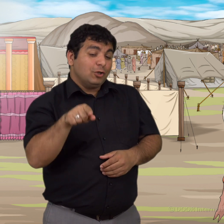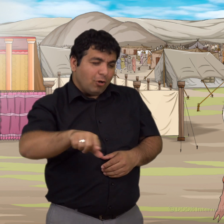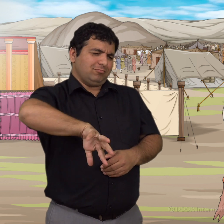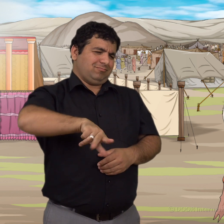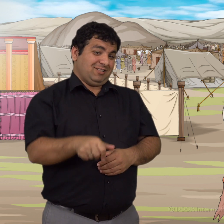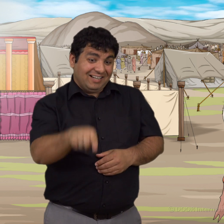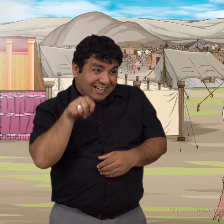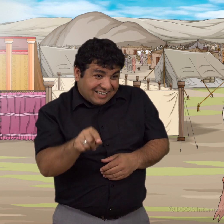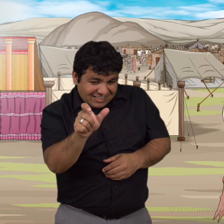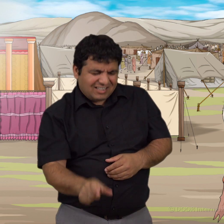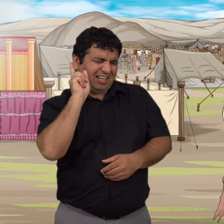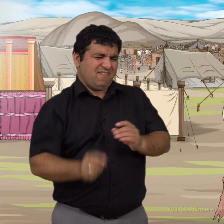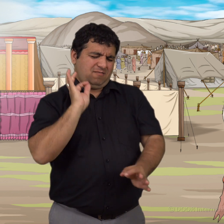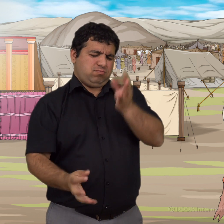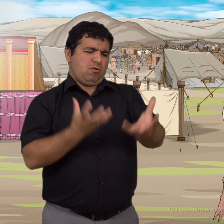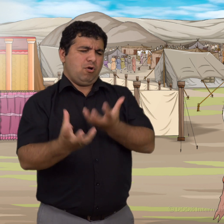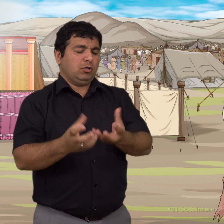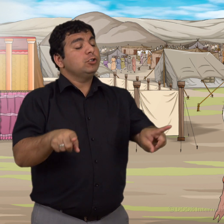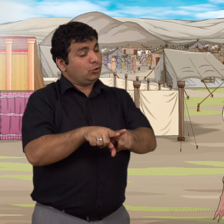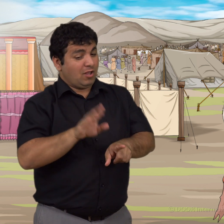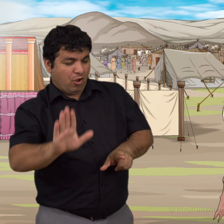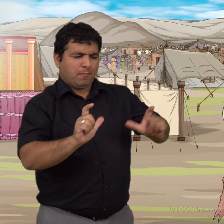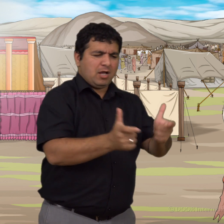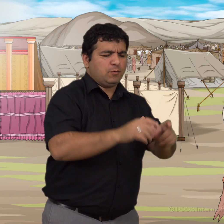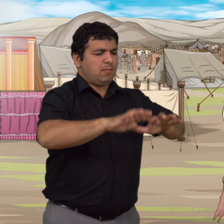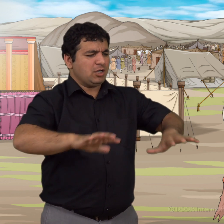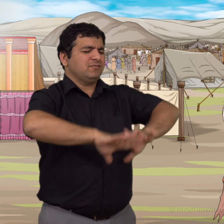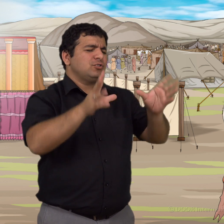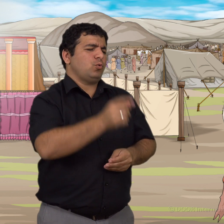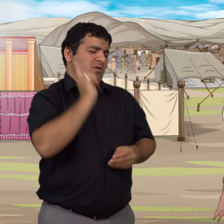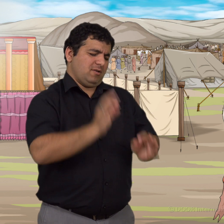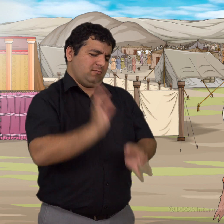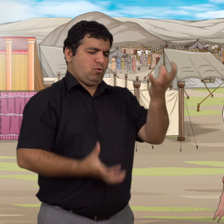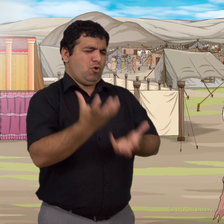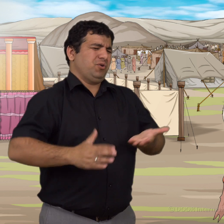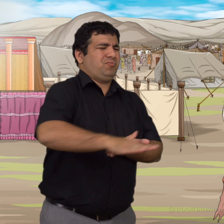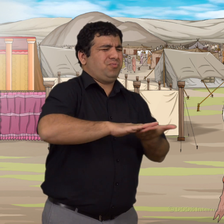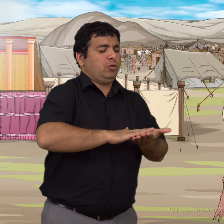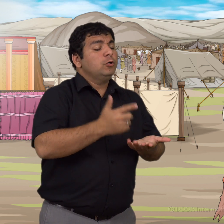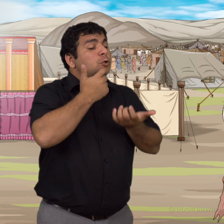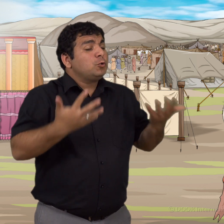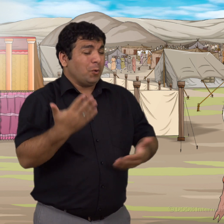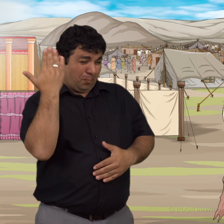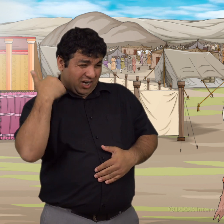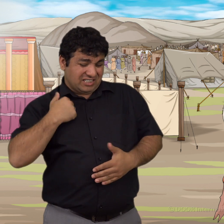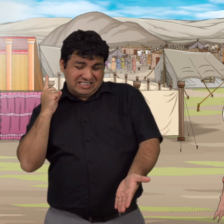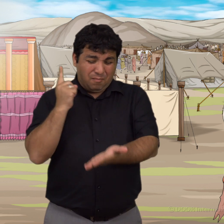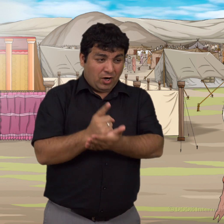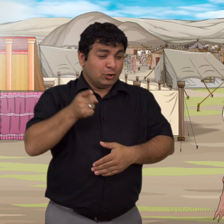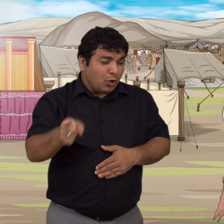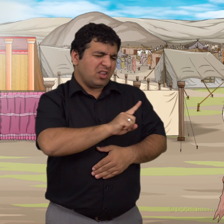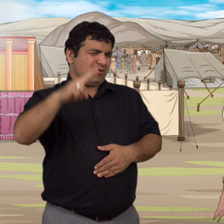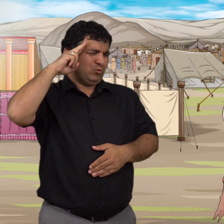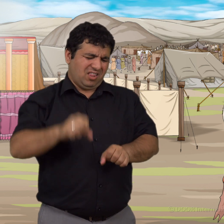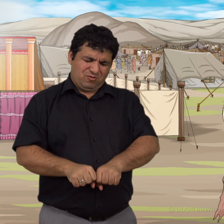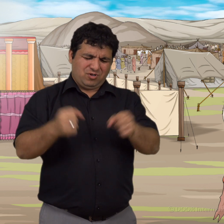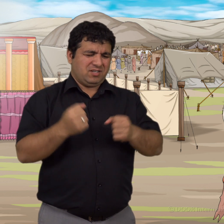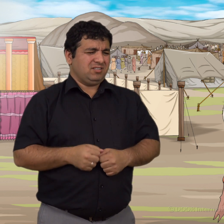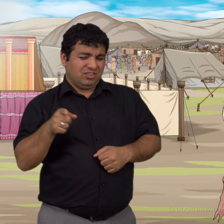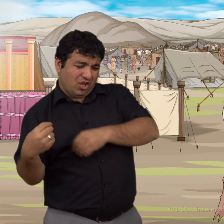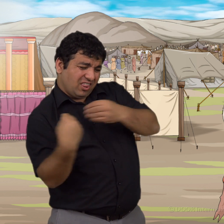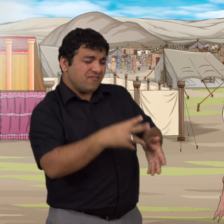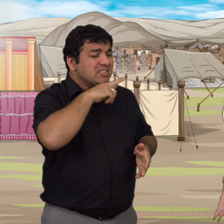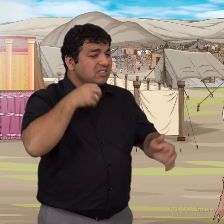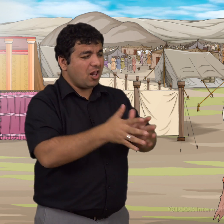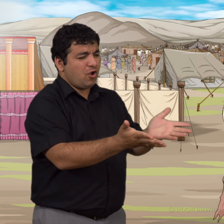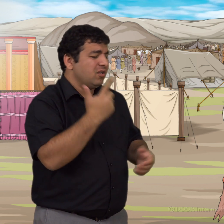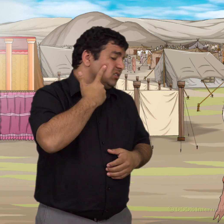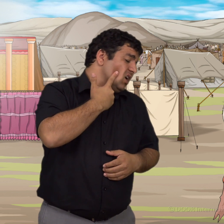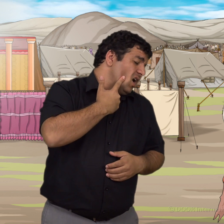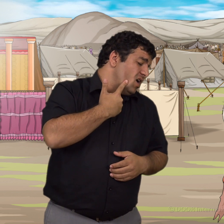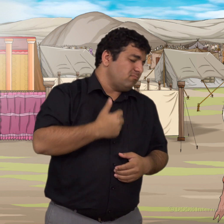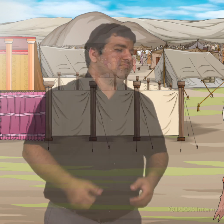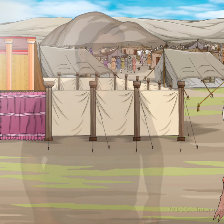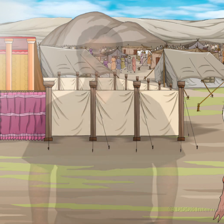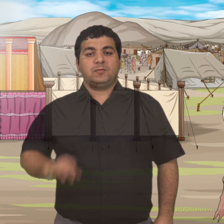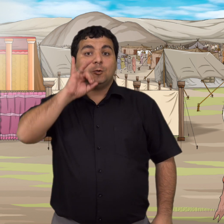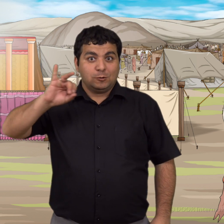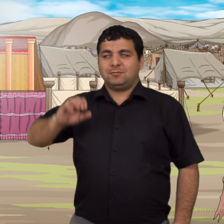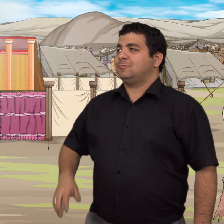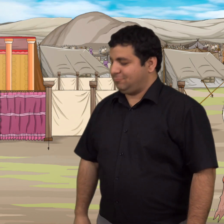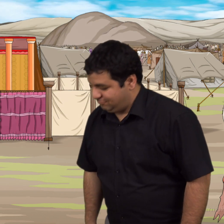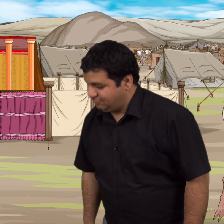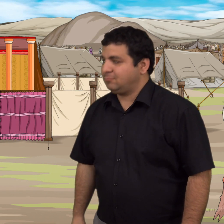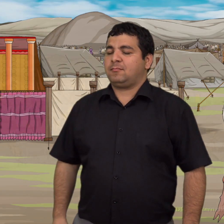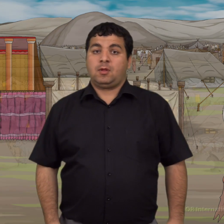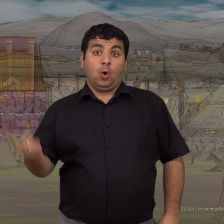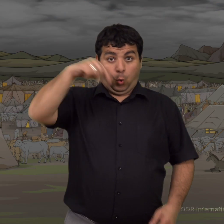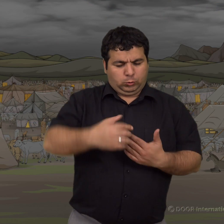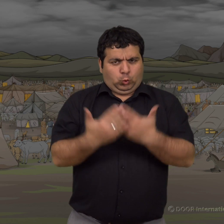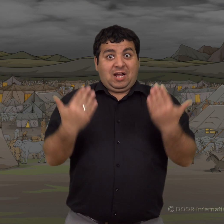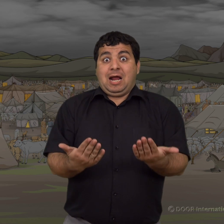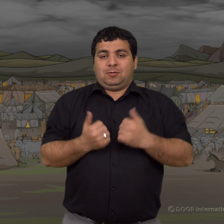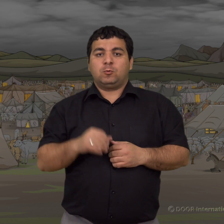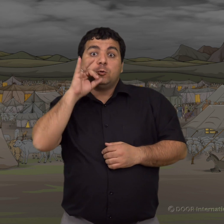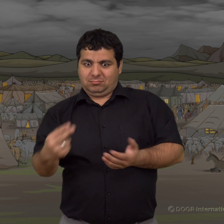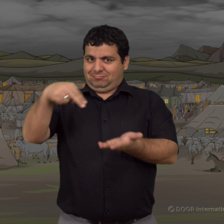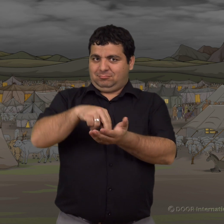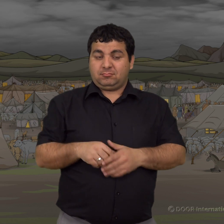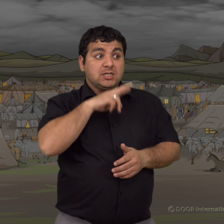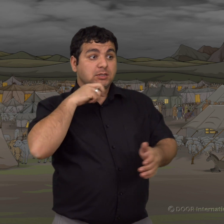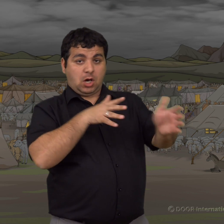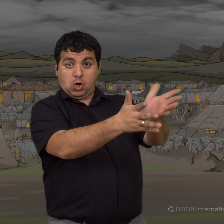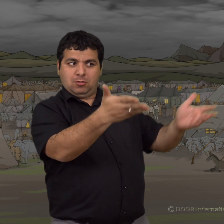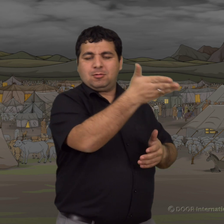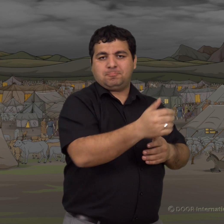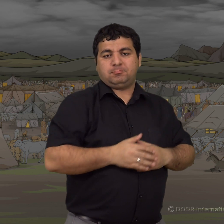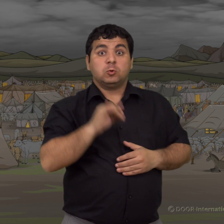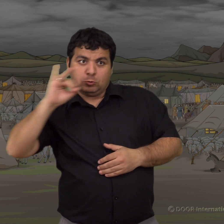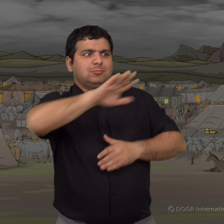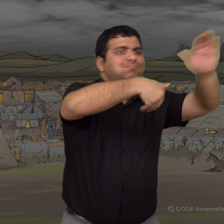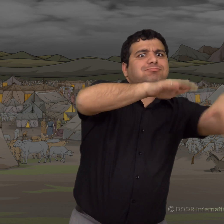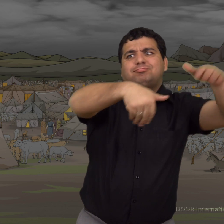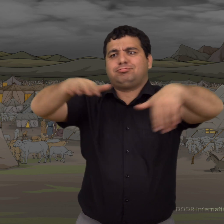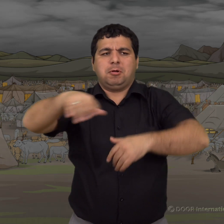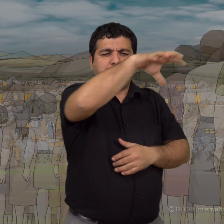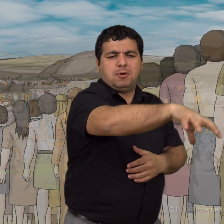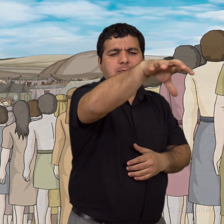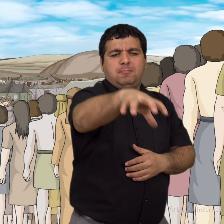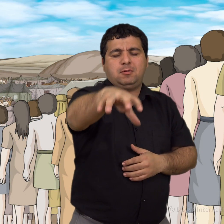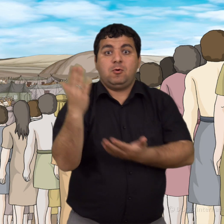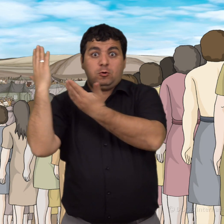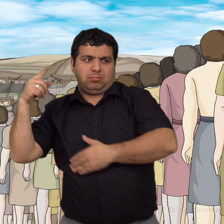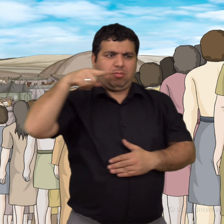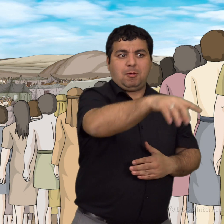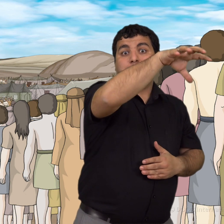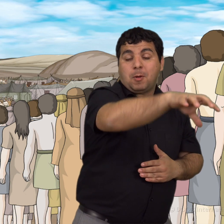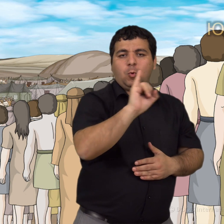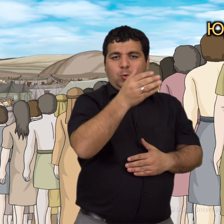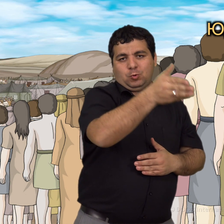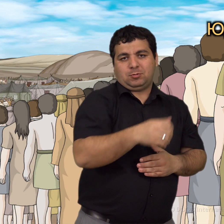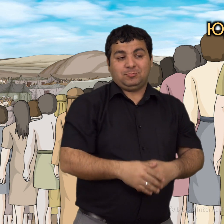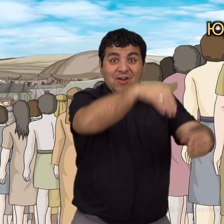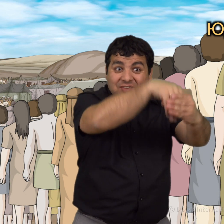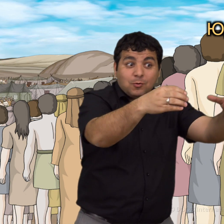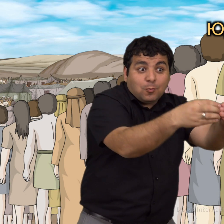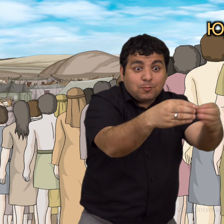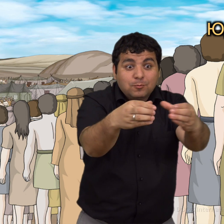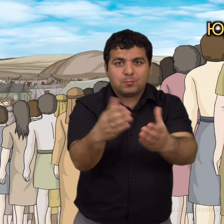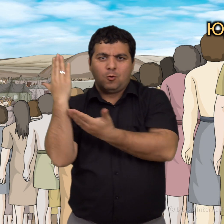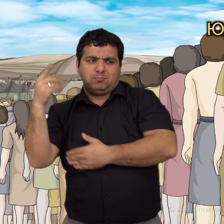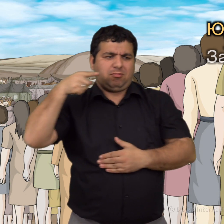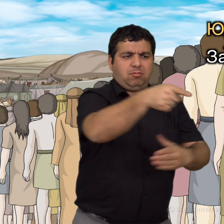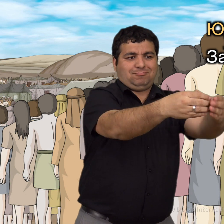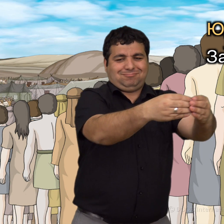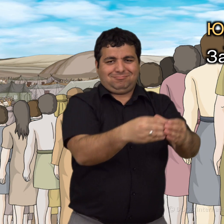The one who is caught with the things devoted to destruction must be burned, along with all that belongs to him, because he has transgressed the covenant of the LORD and committed an outrage in Israel.’” So Joshua arose early the next morning and had Israel come forward tribe by tribe, and the tribe of Judah was selected.